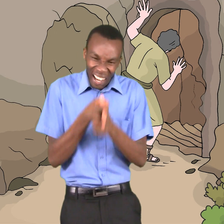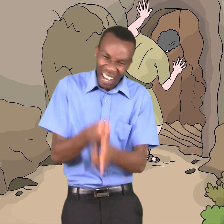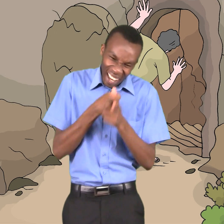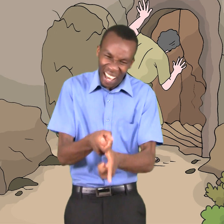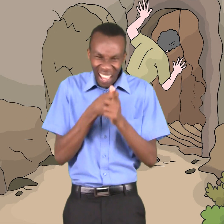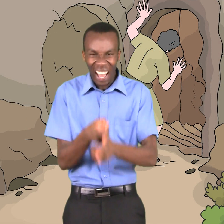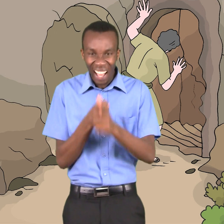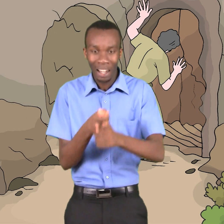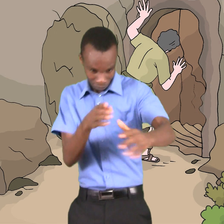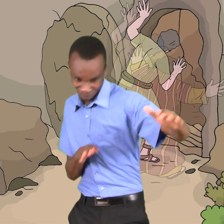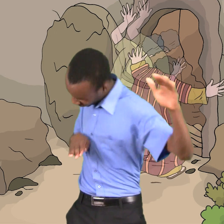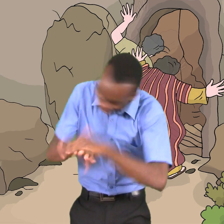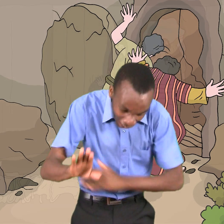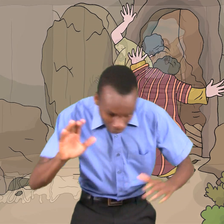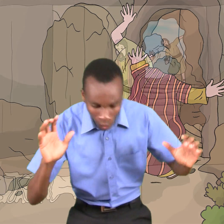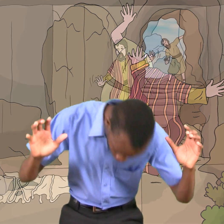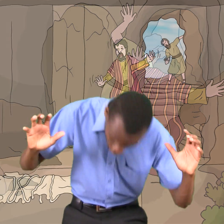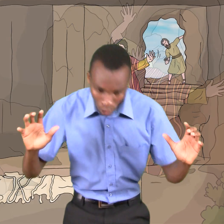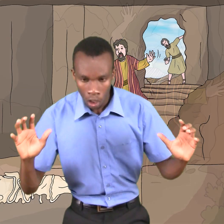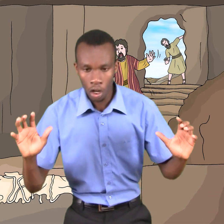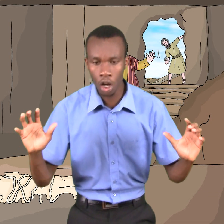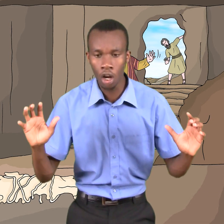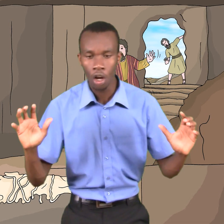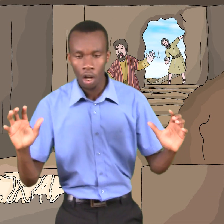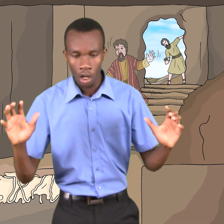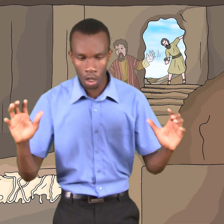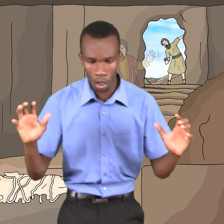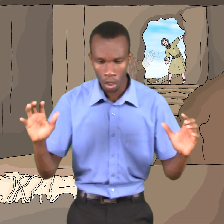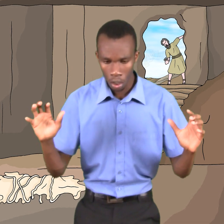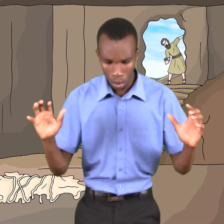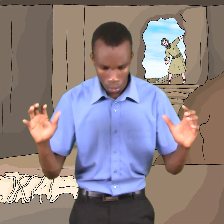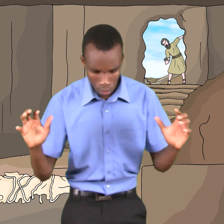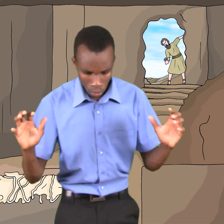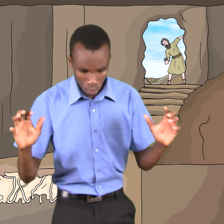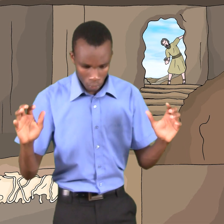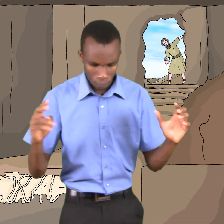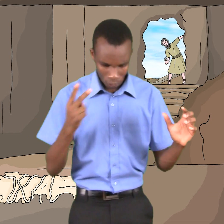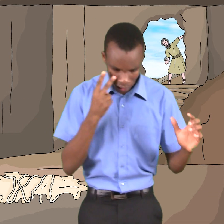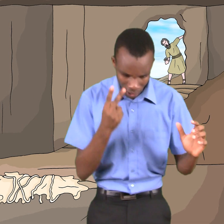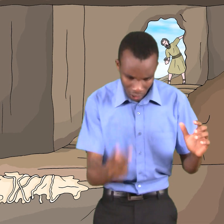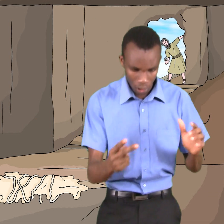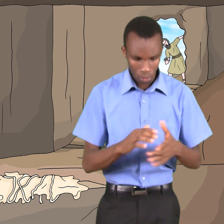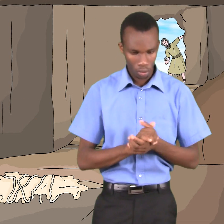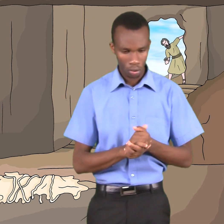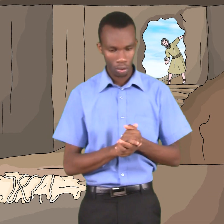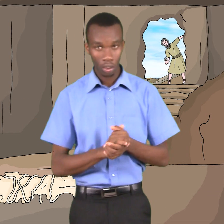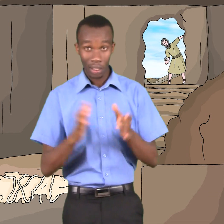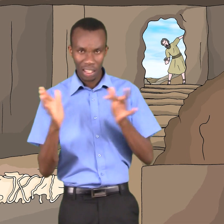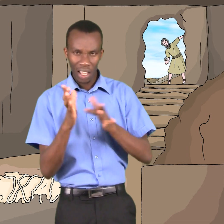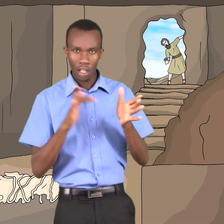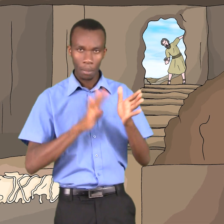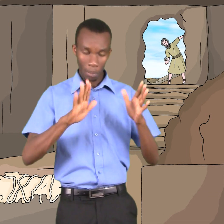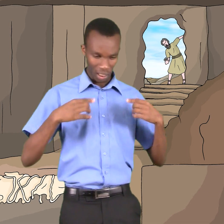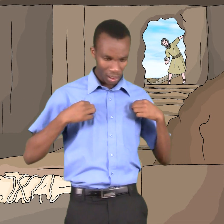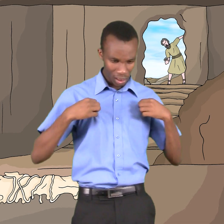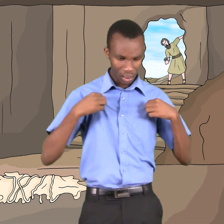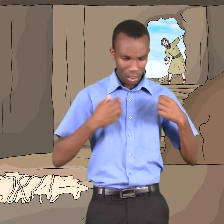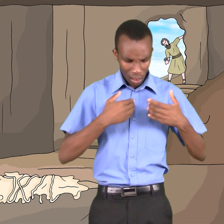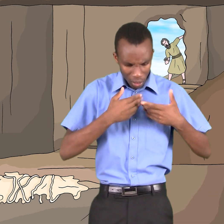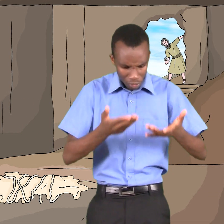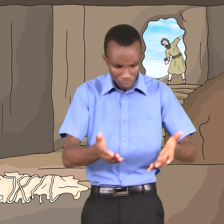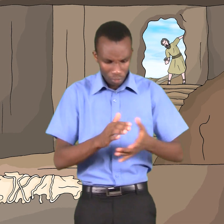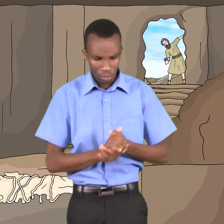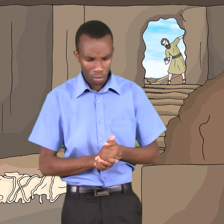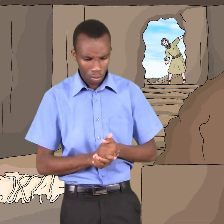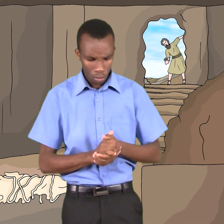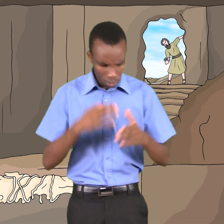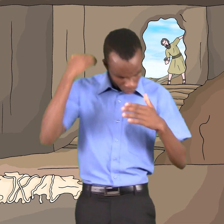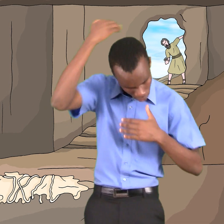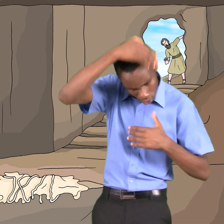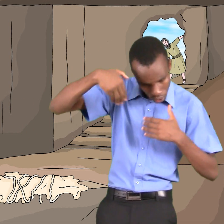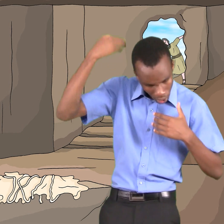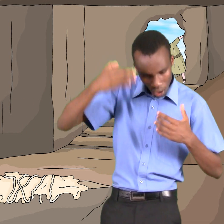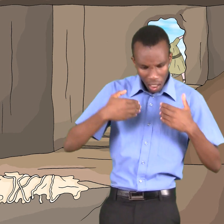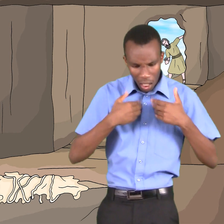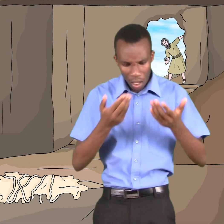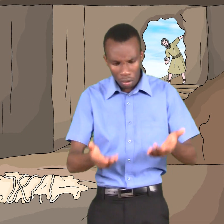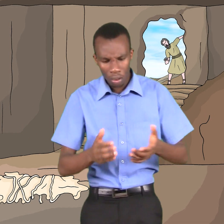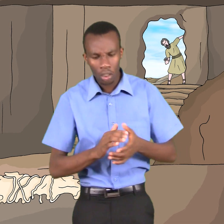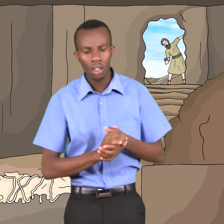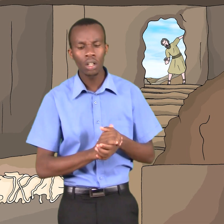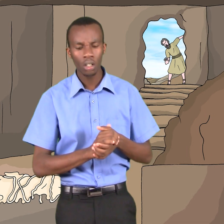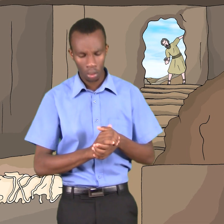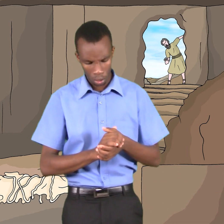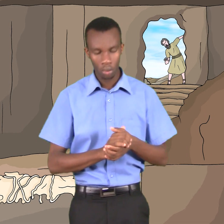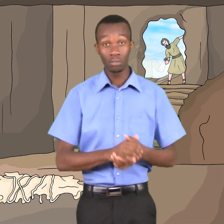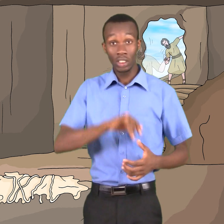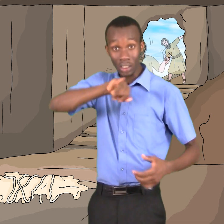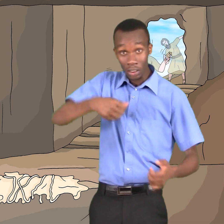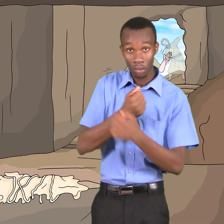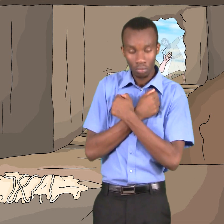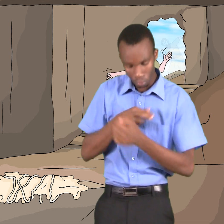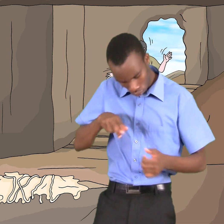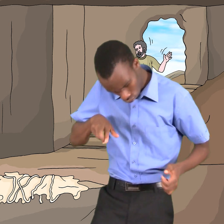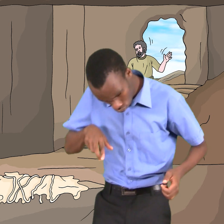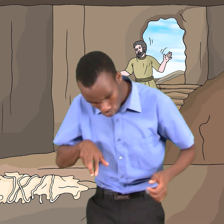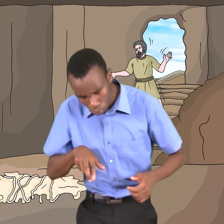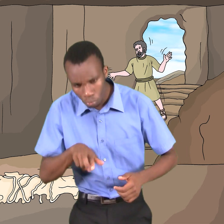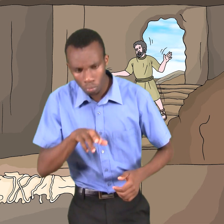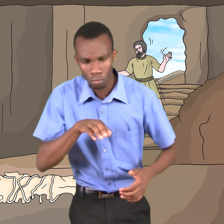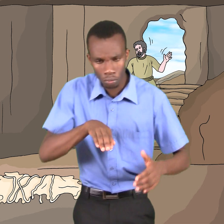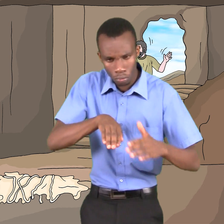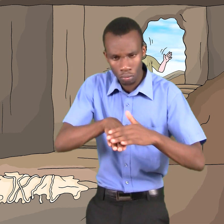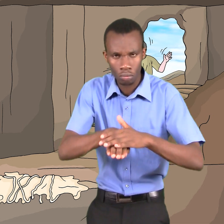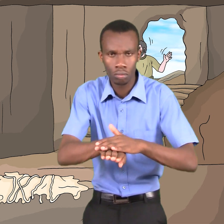He entered the tomb and saw the linen cloths lying there. The cloth that had been around Jesus’ head was rolled up, lying separate from the linen cloths.